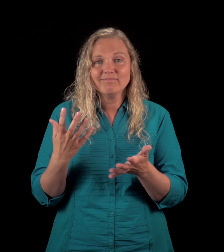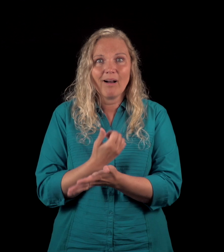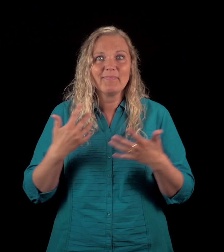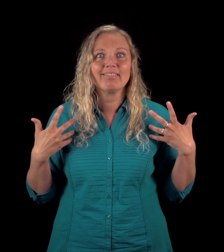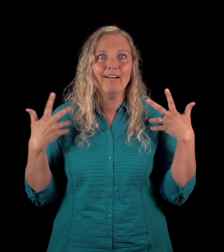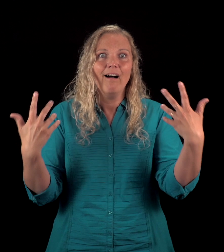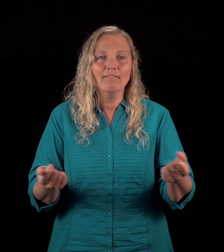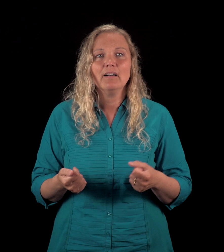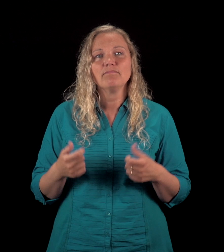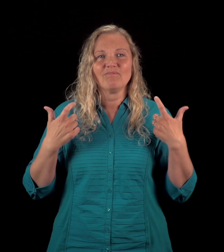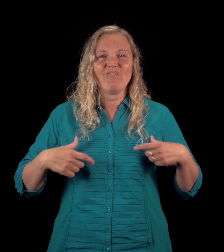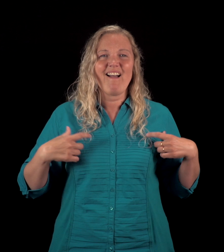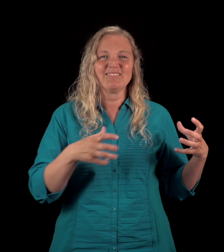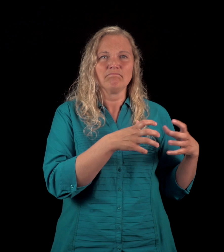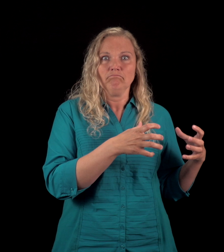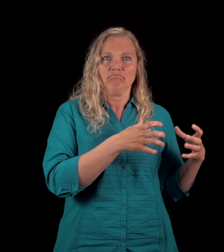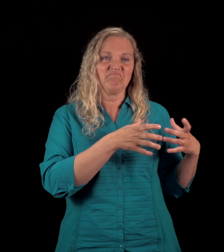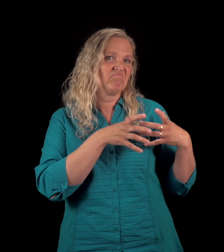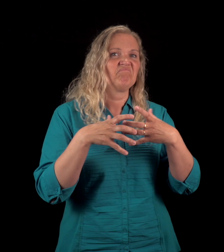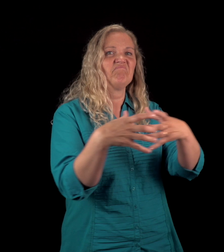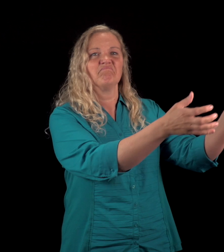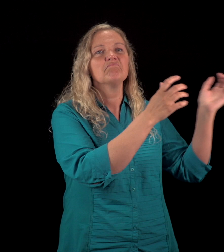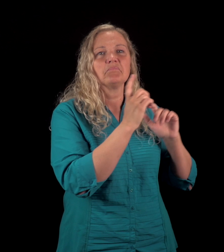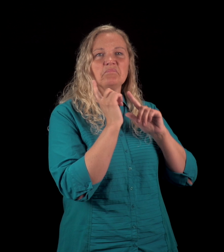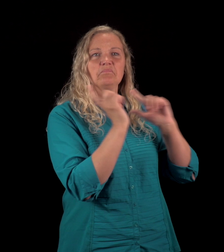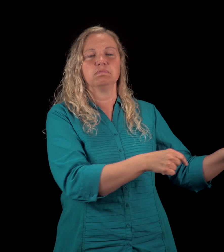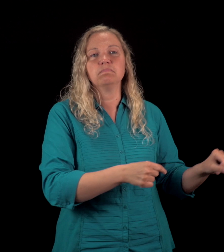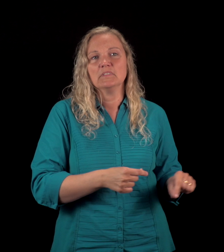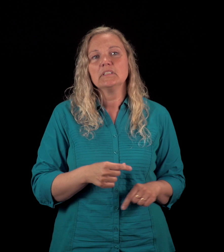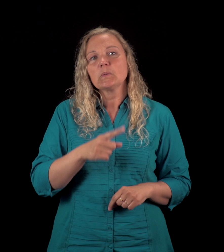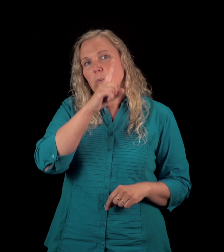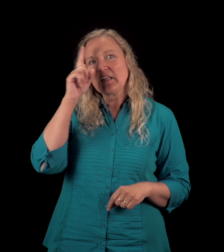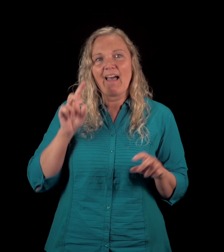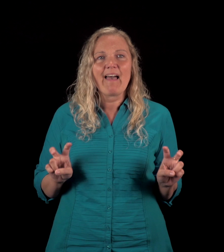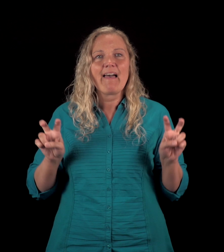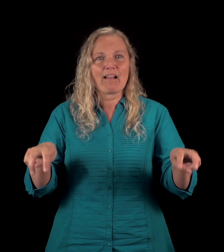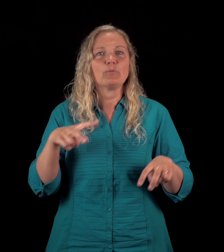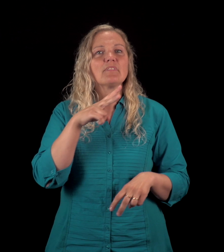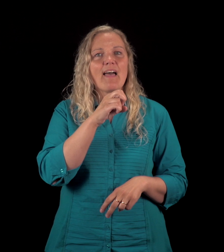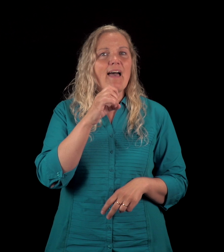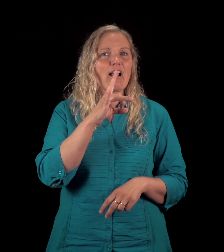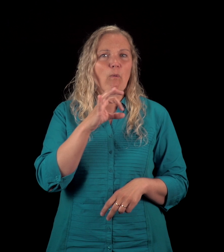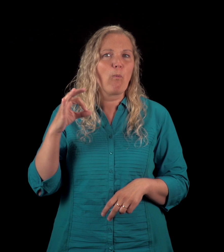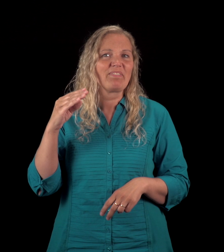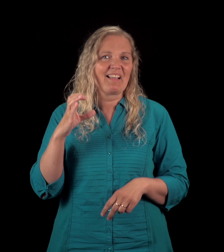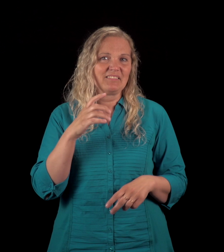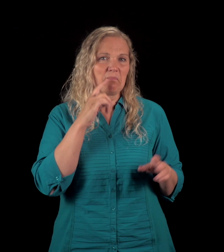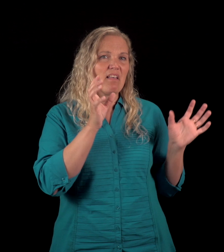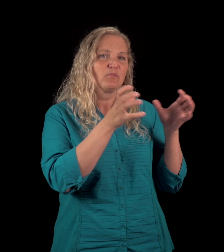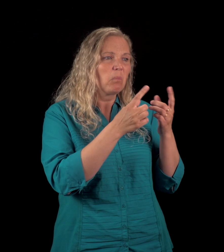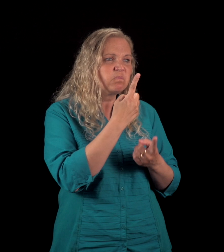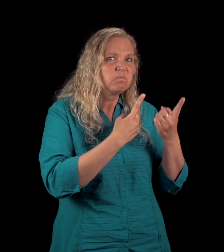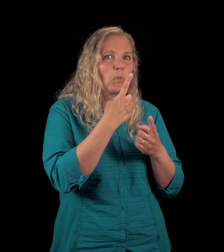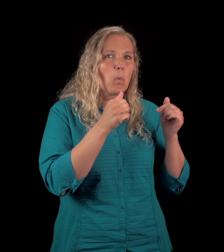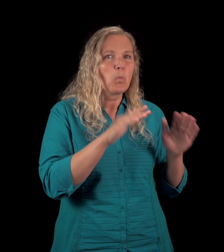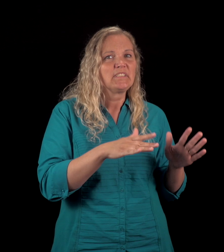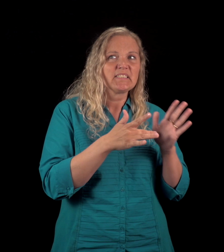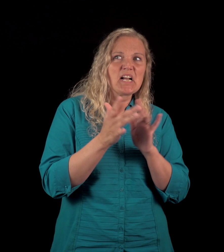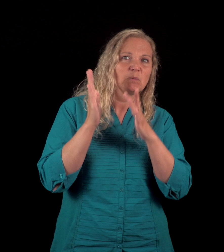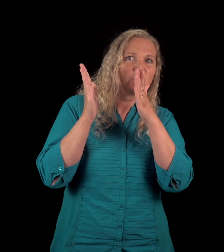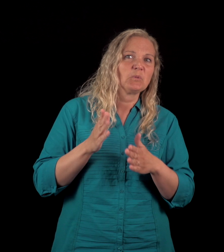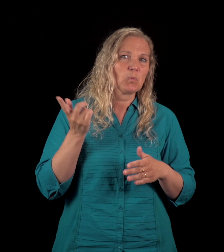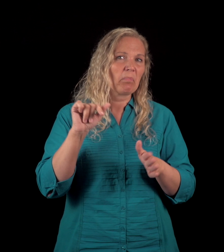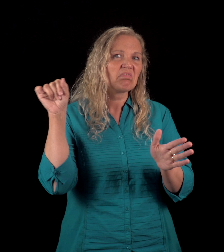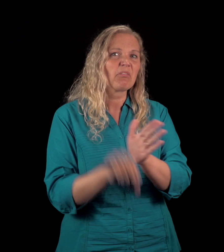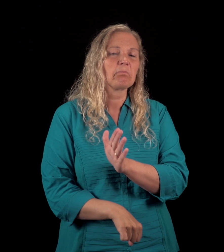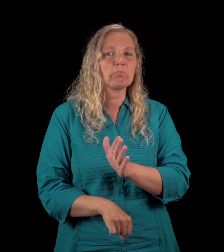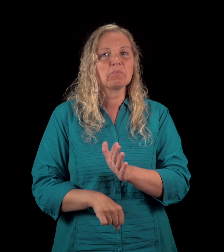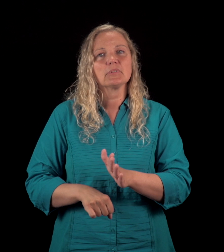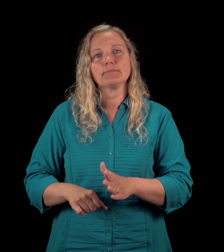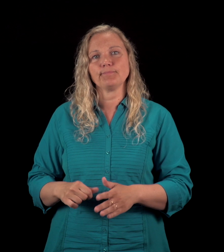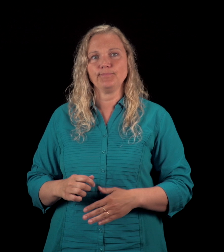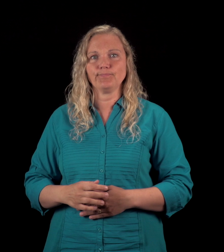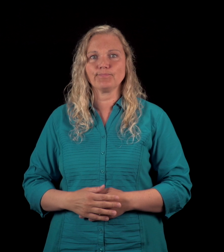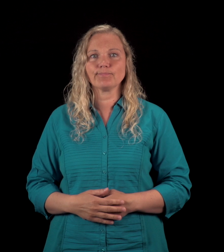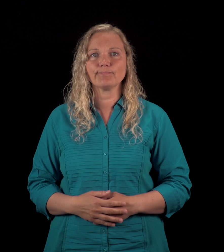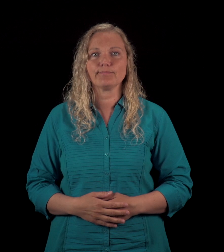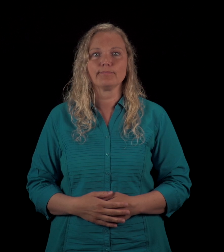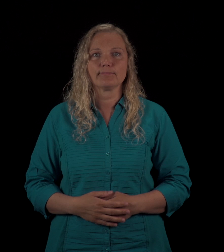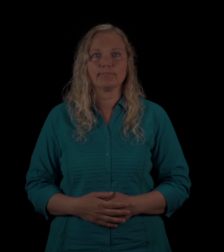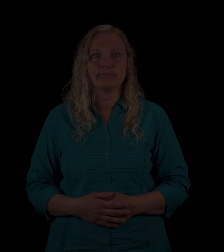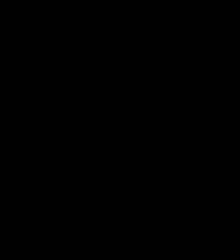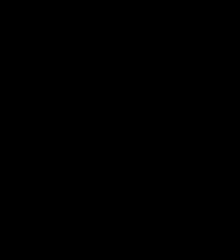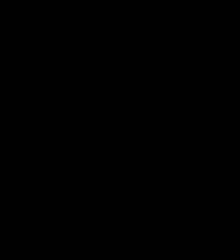At this, the Pharisees went out and began plotting with the Herodians how they might kill Jesus.